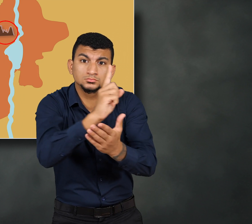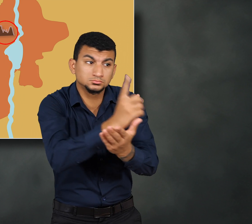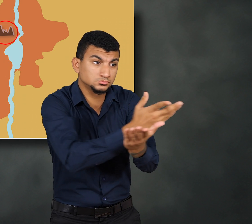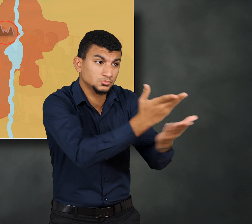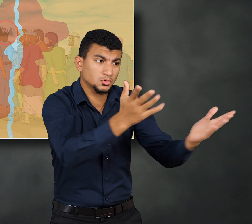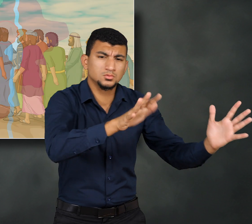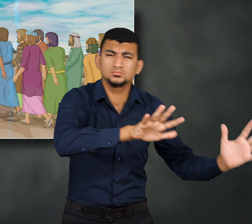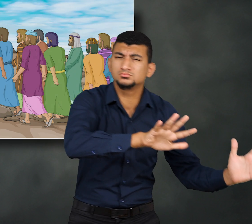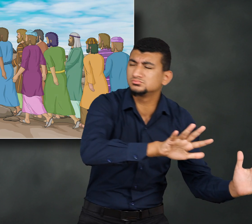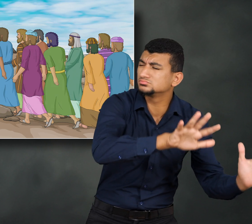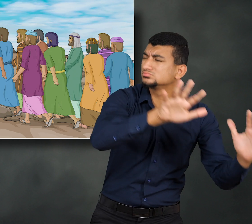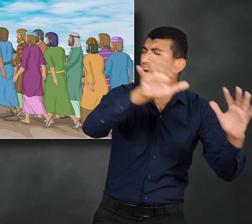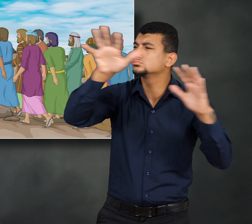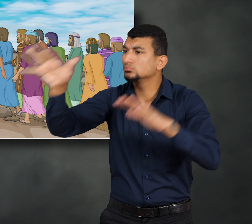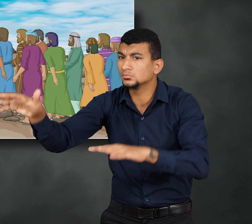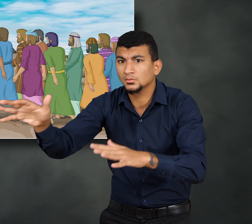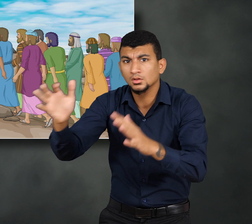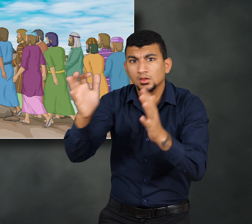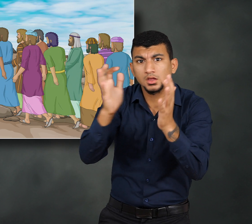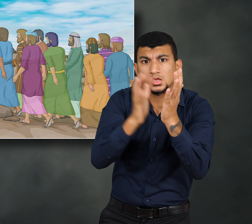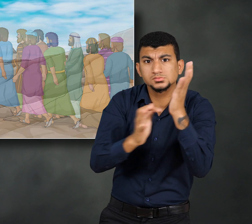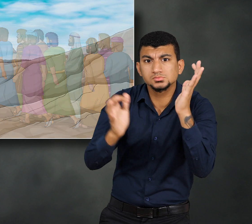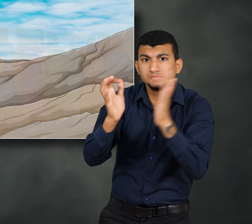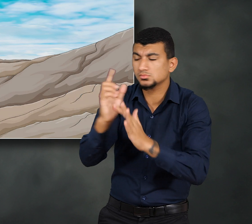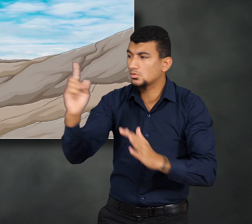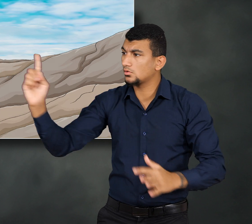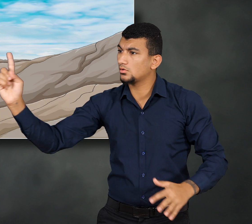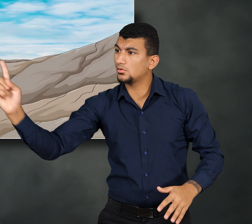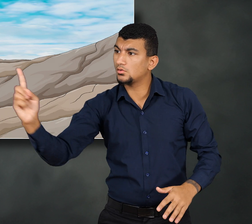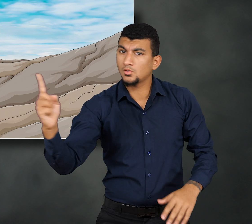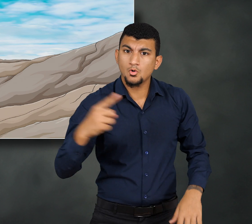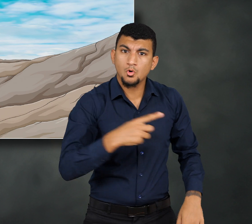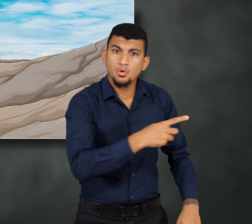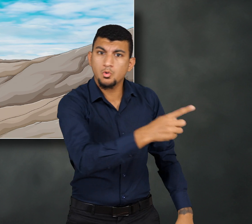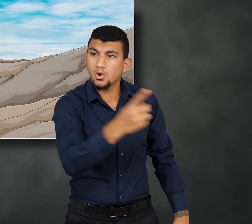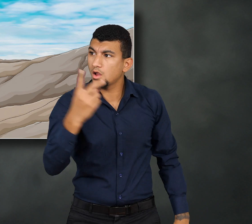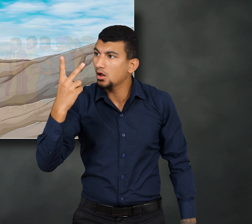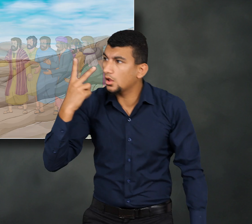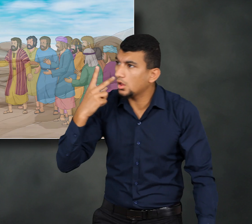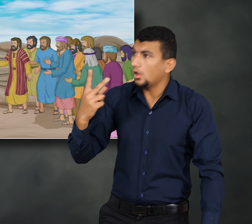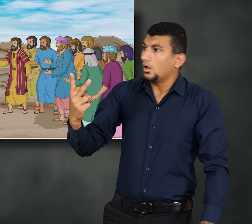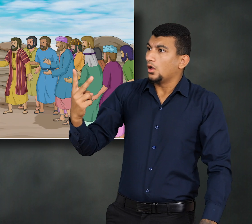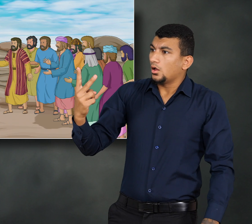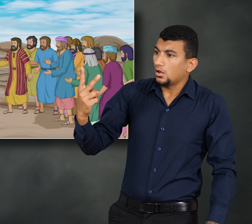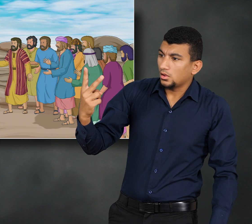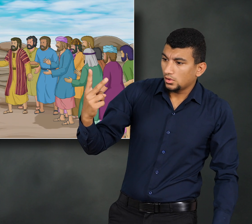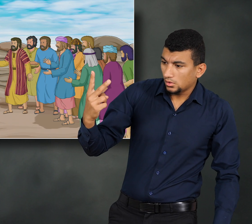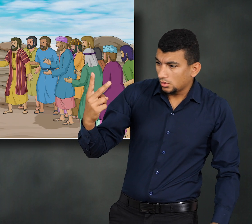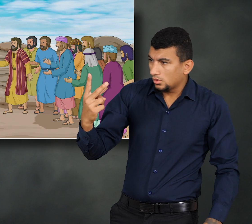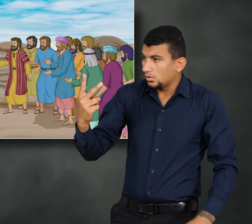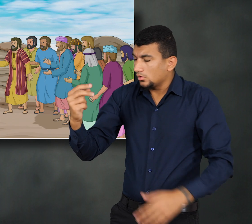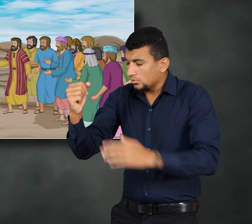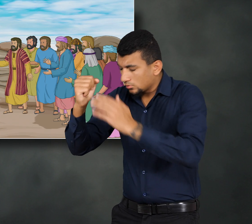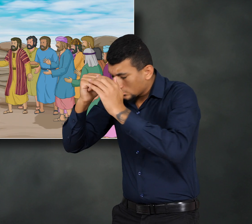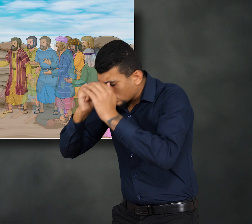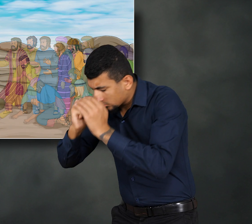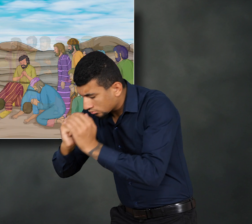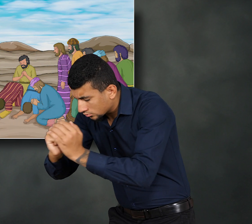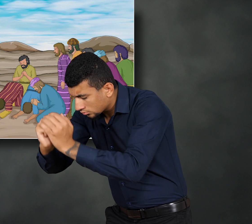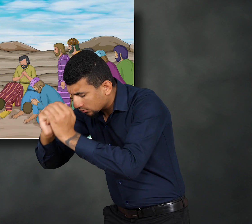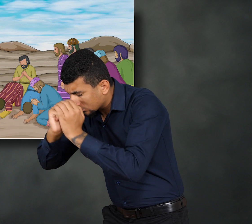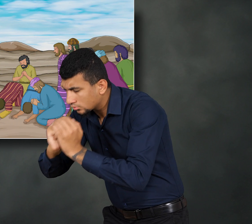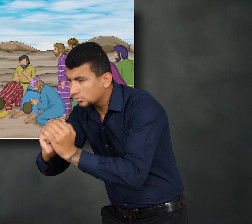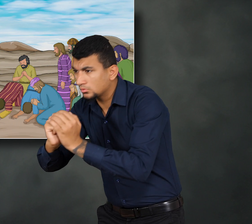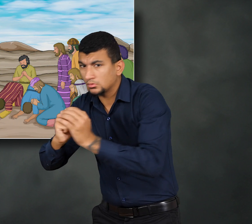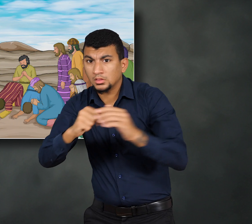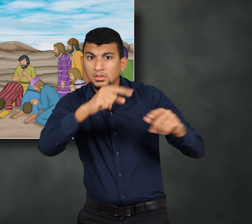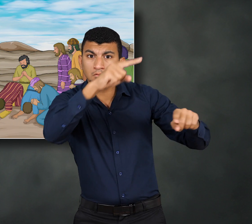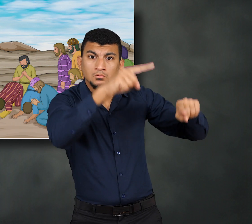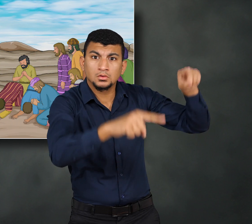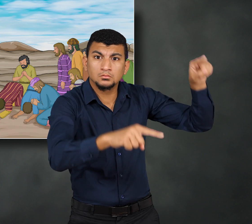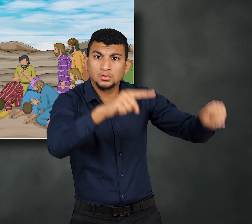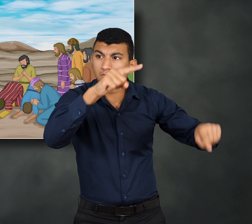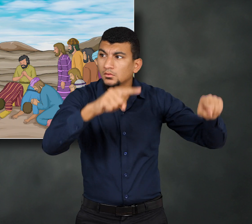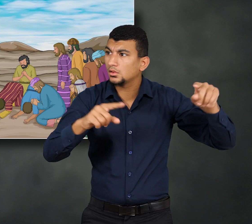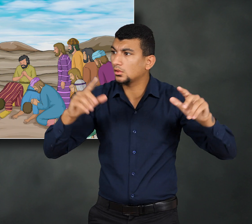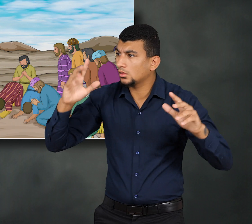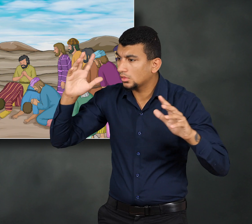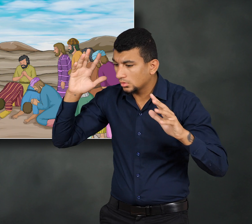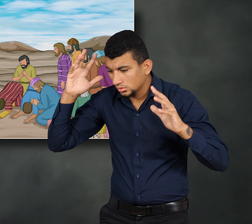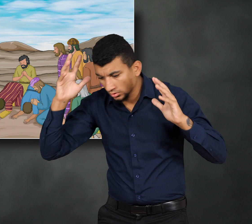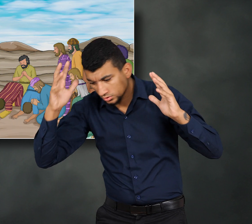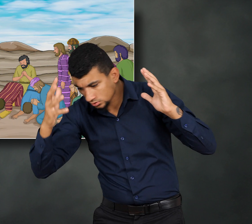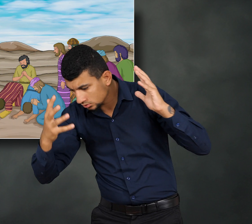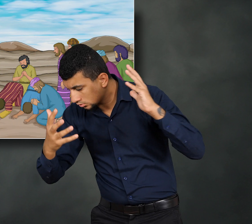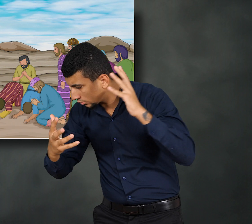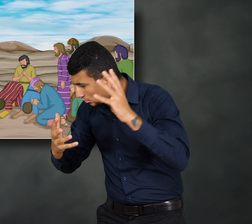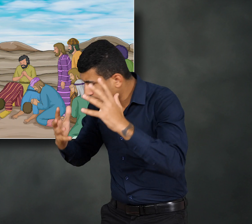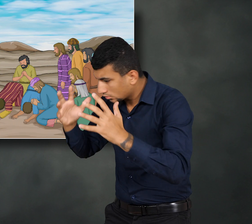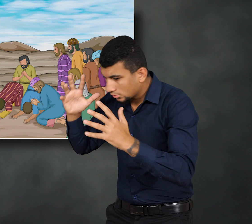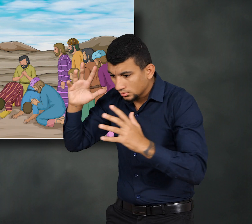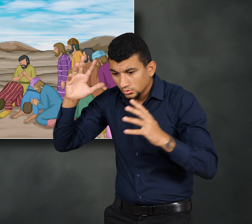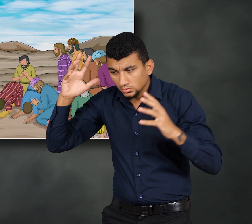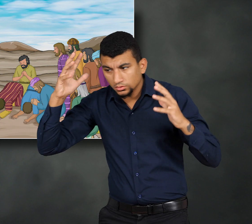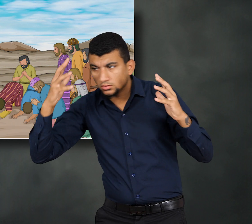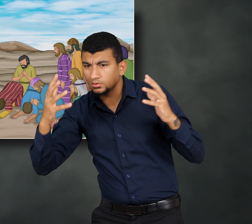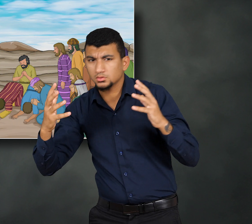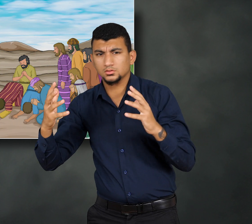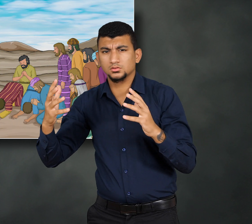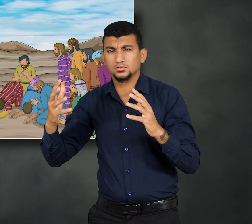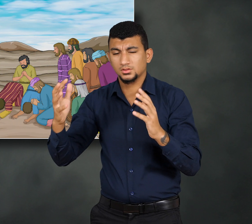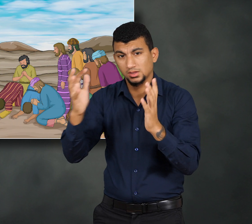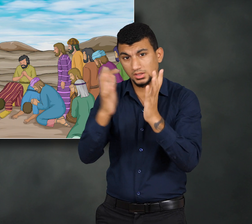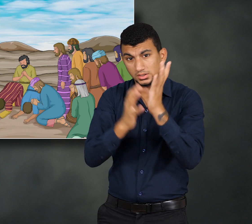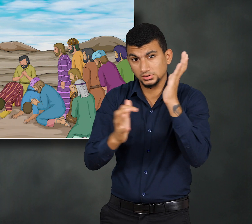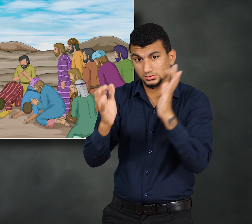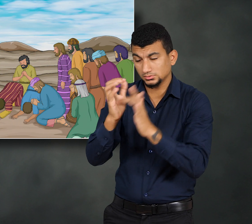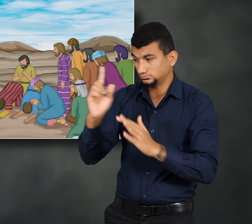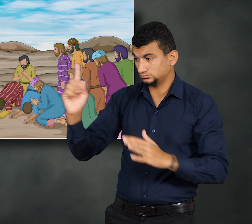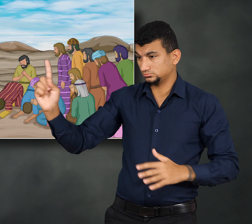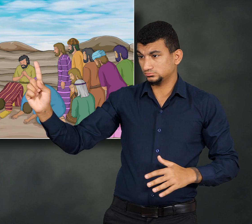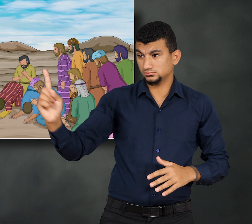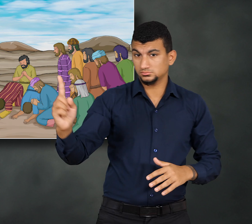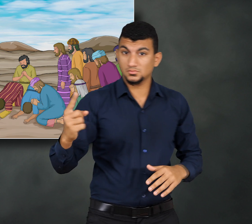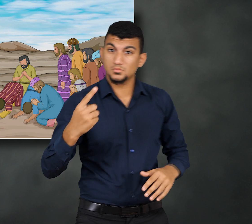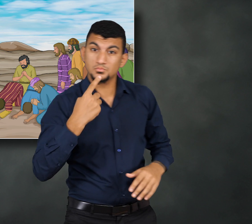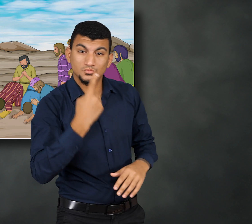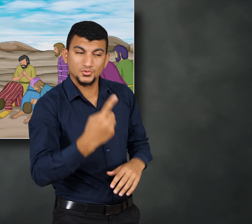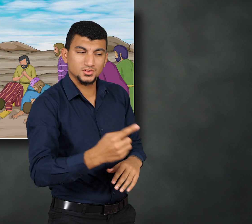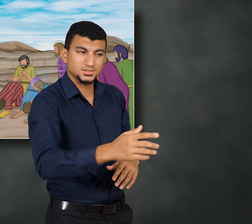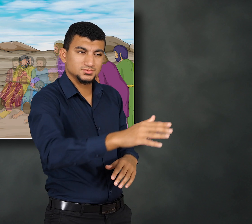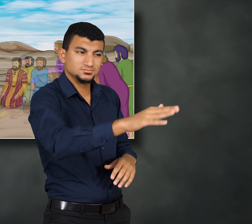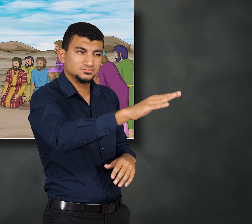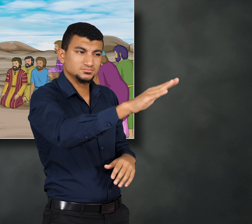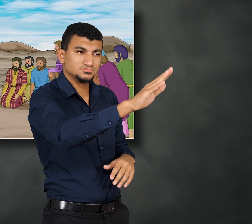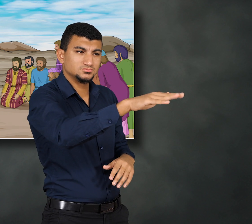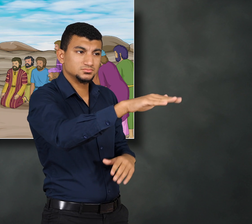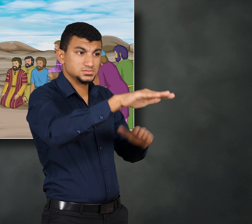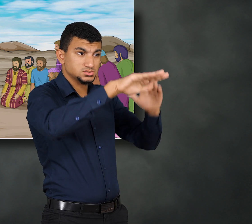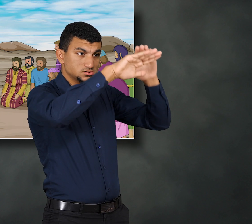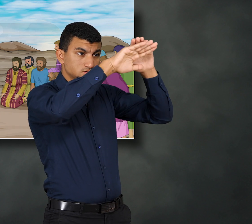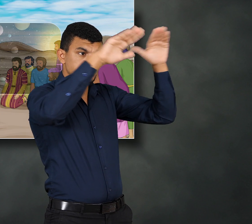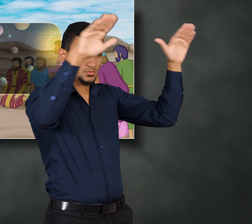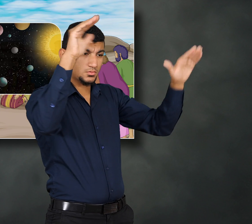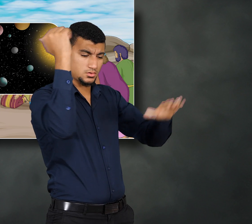When they saw Him, they worshiped Him, but some doubted.